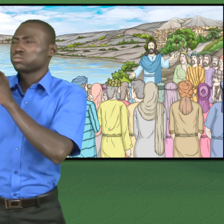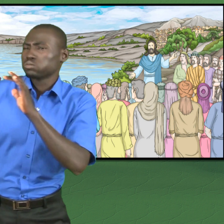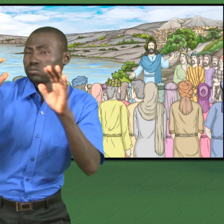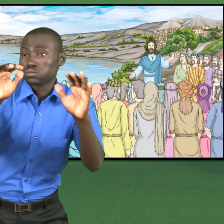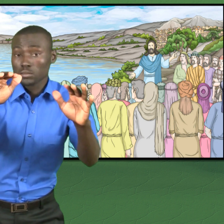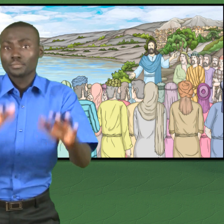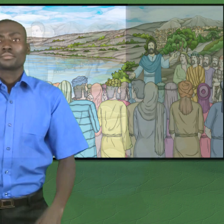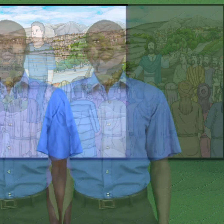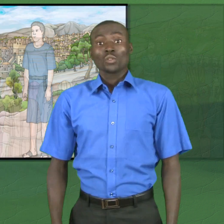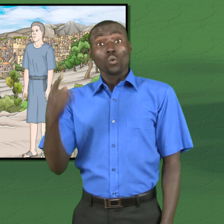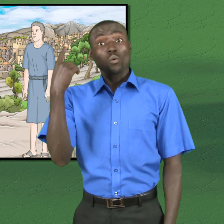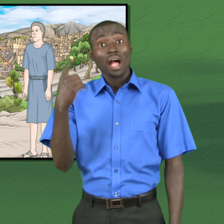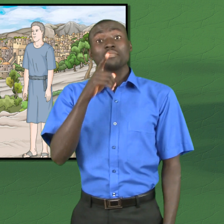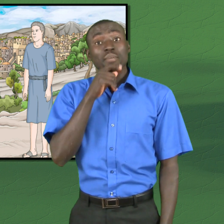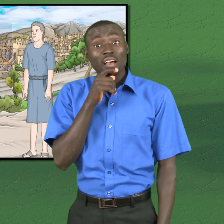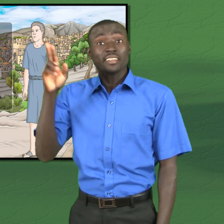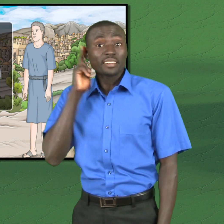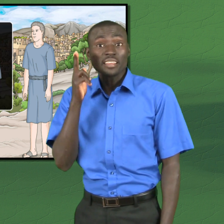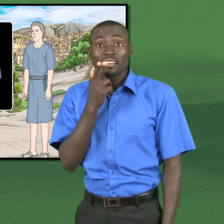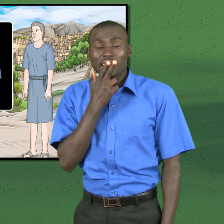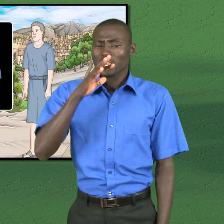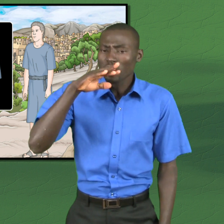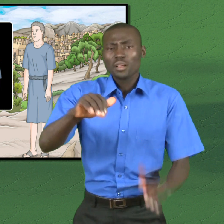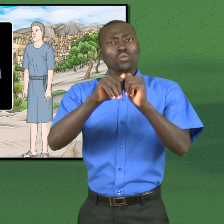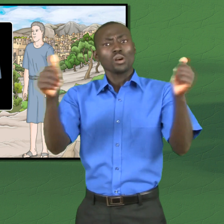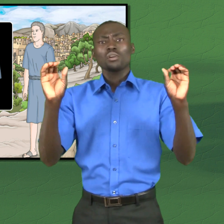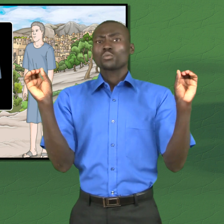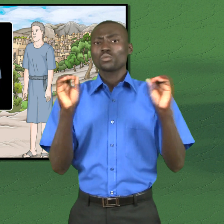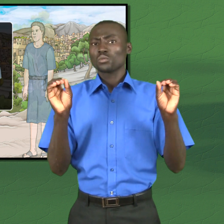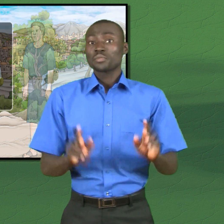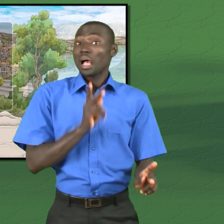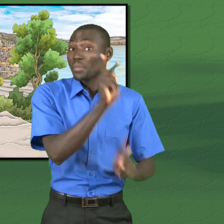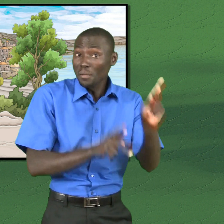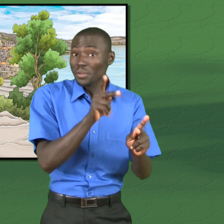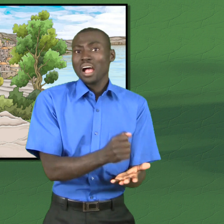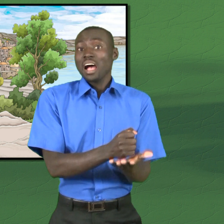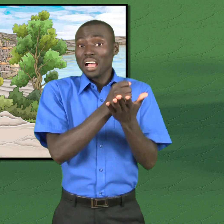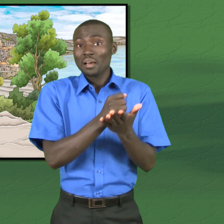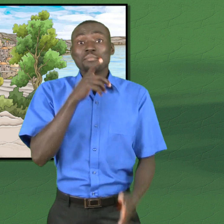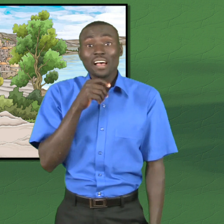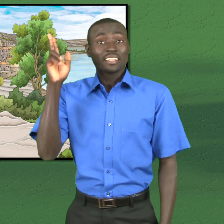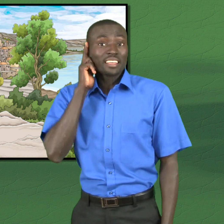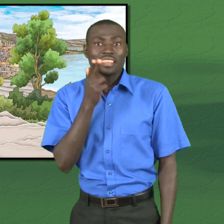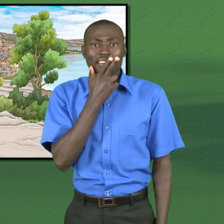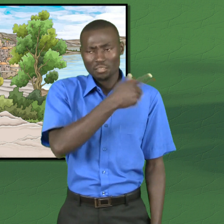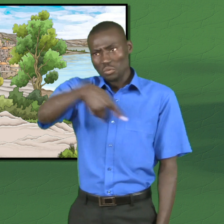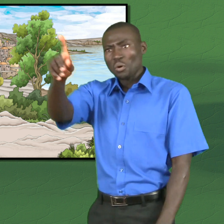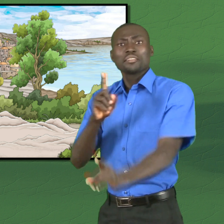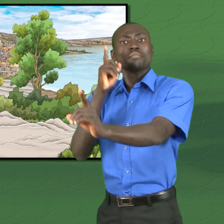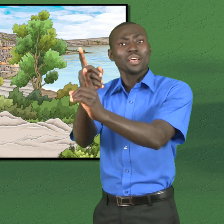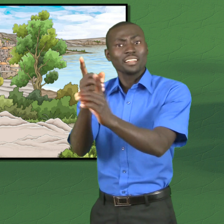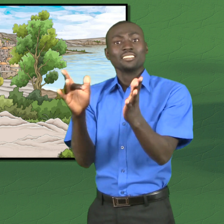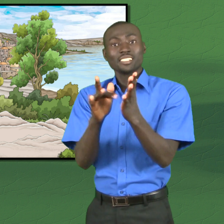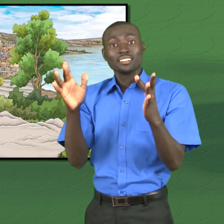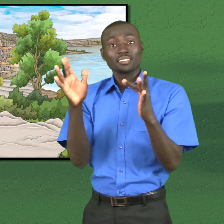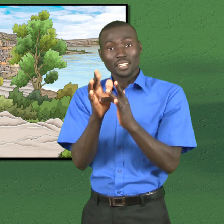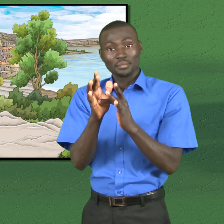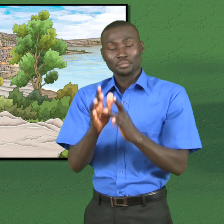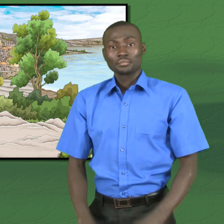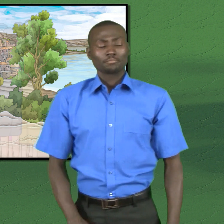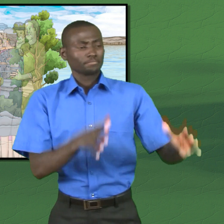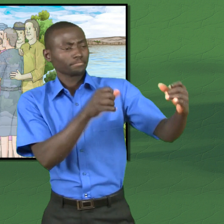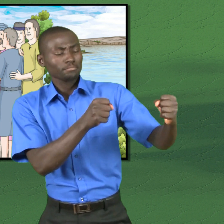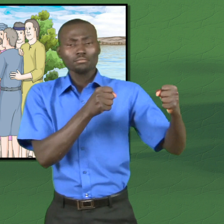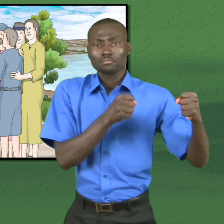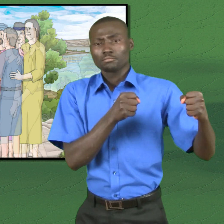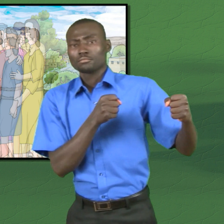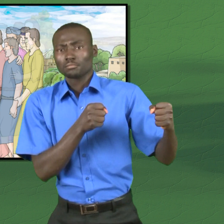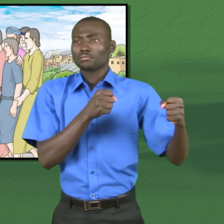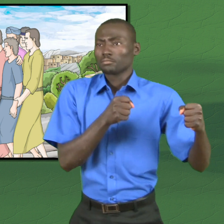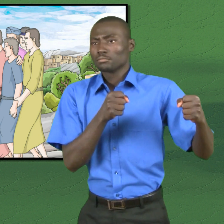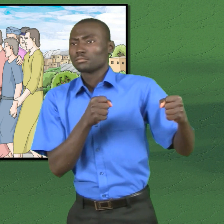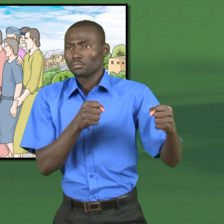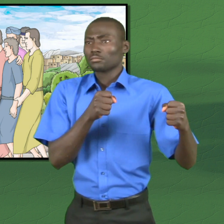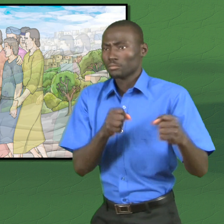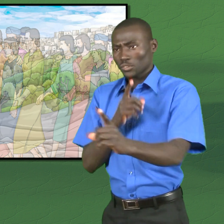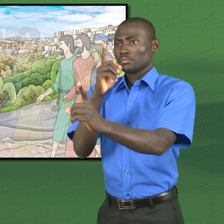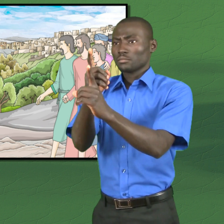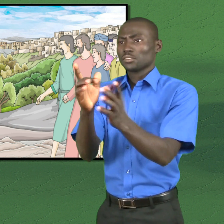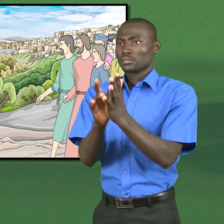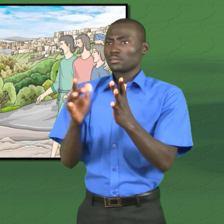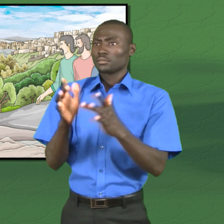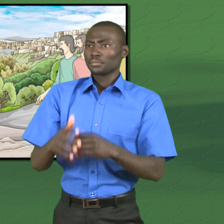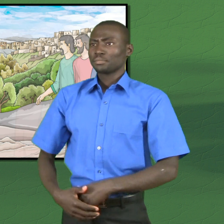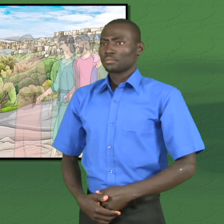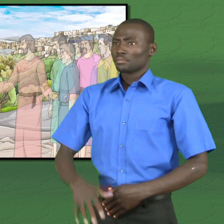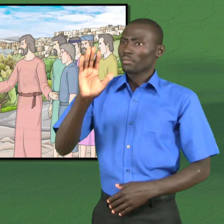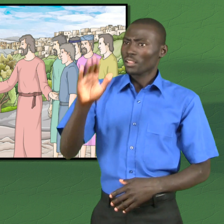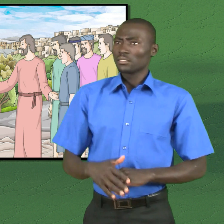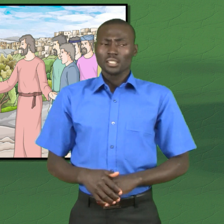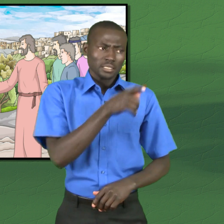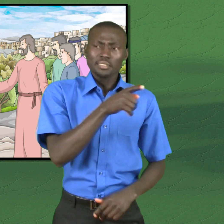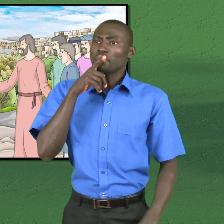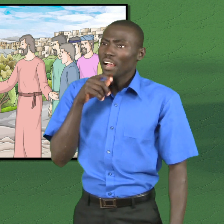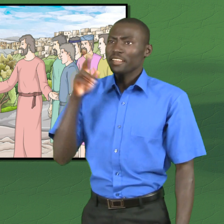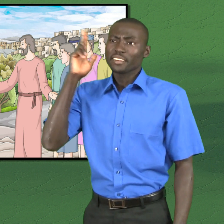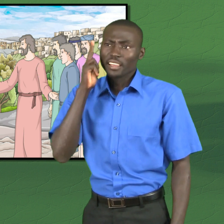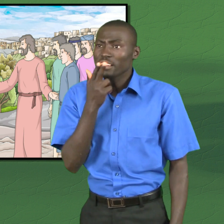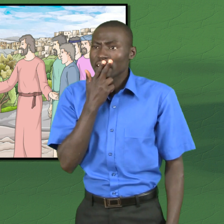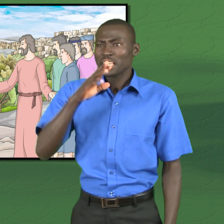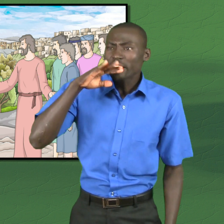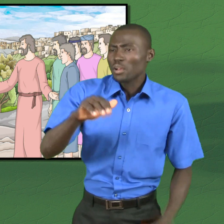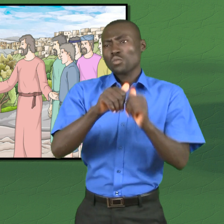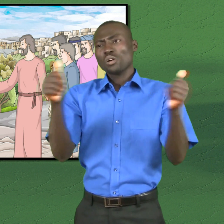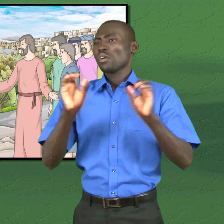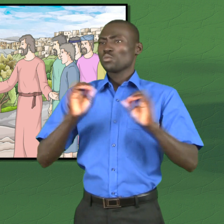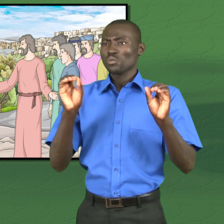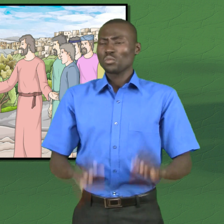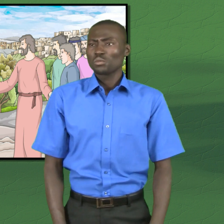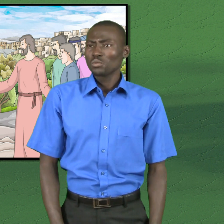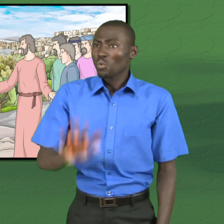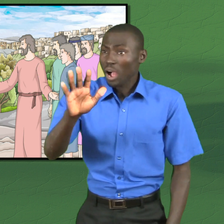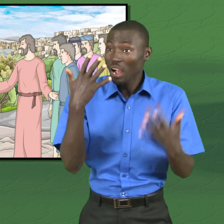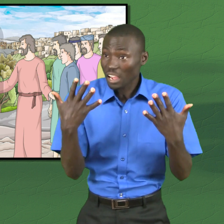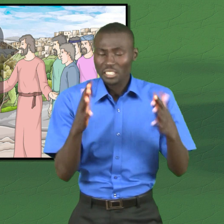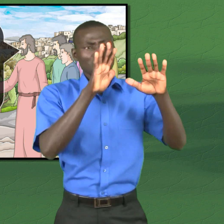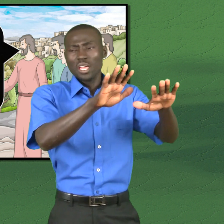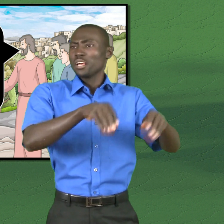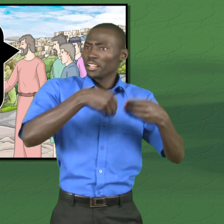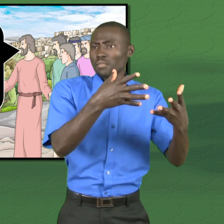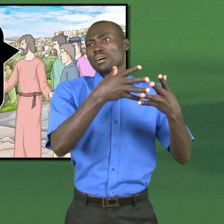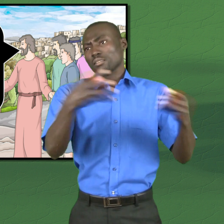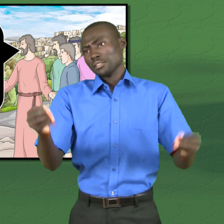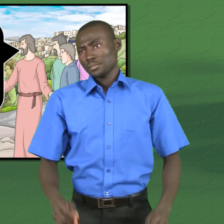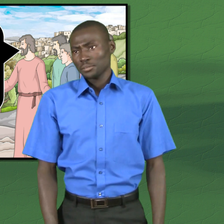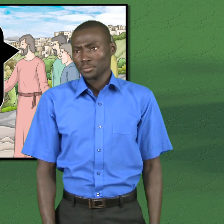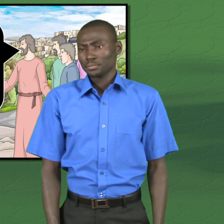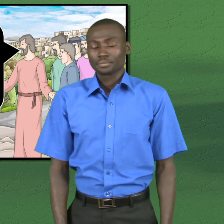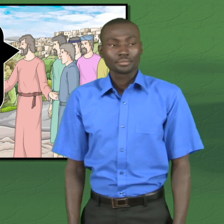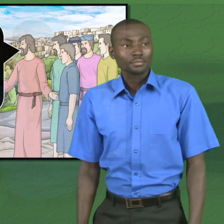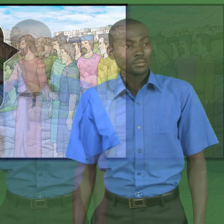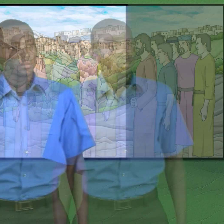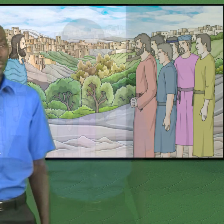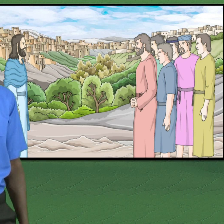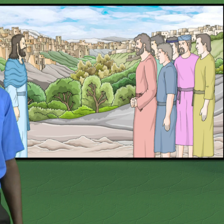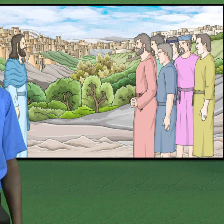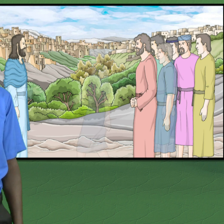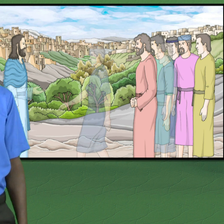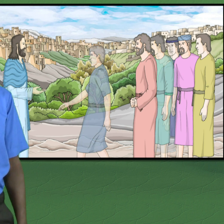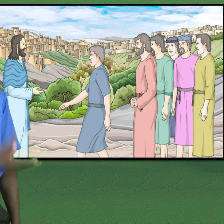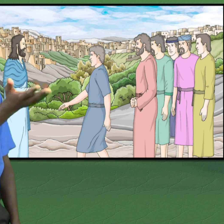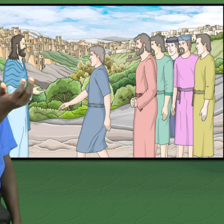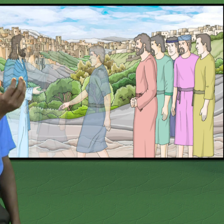Some people brought to Him a man who was deaf and hardly able to speak, and they begged Jesus to place His hand on him.